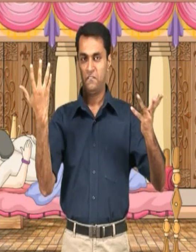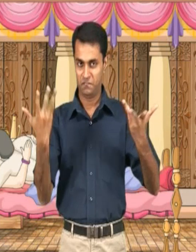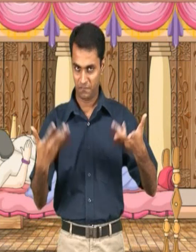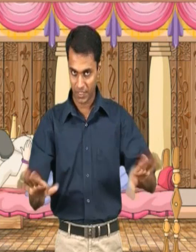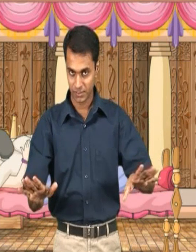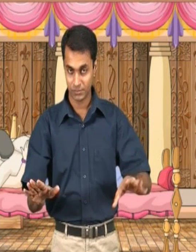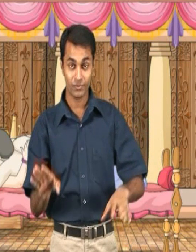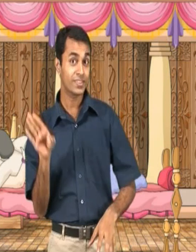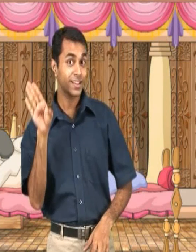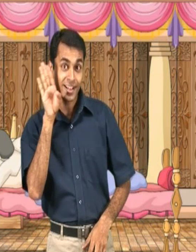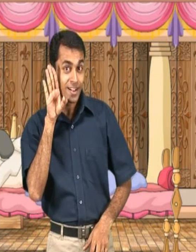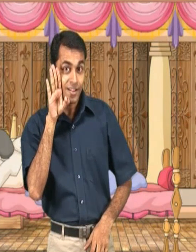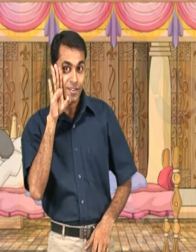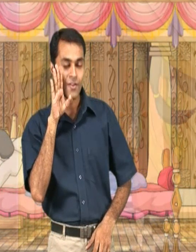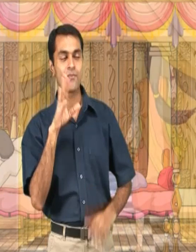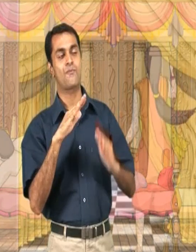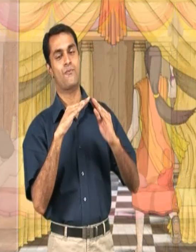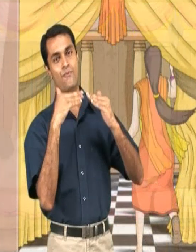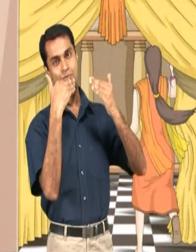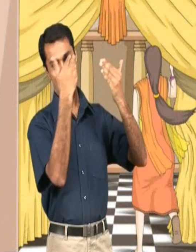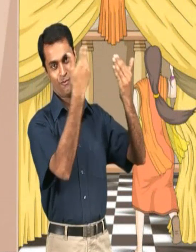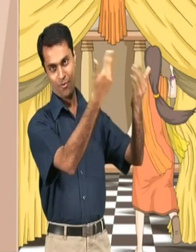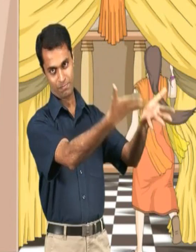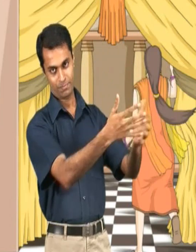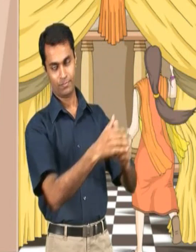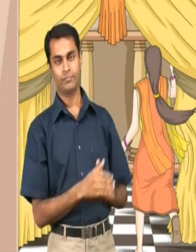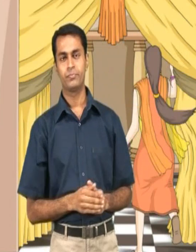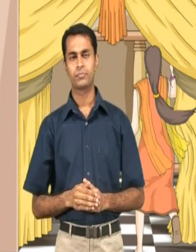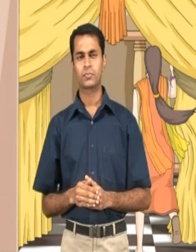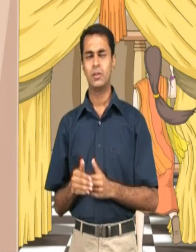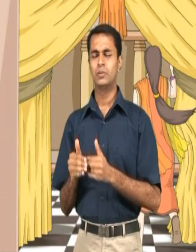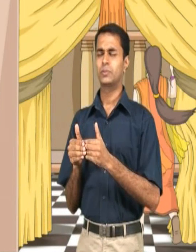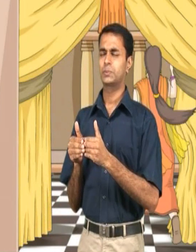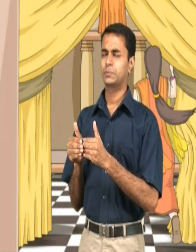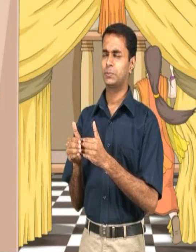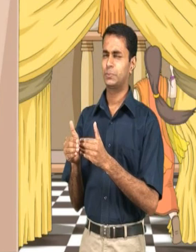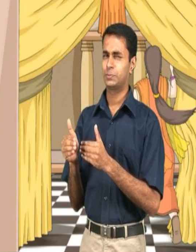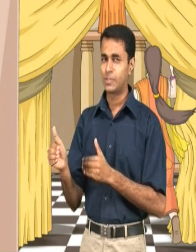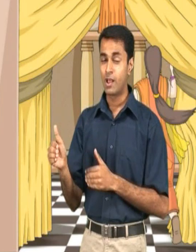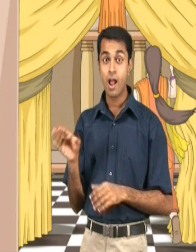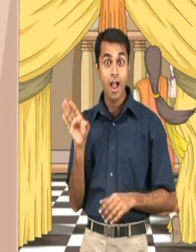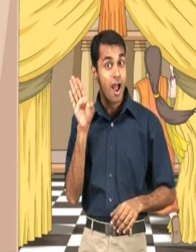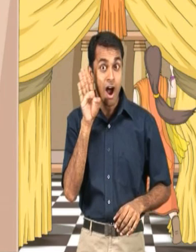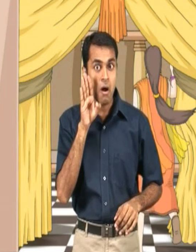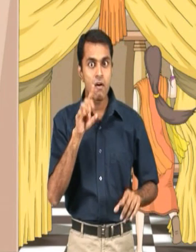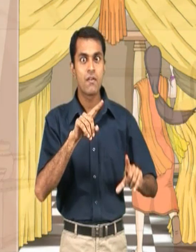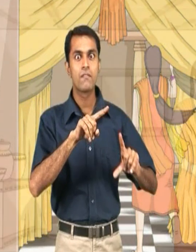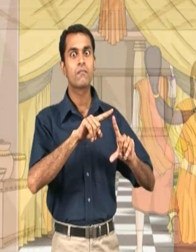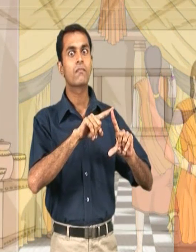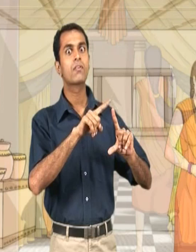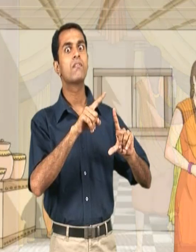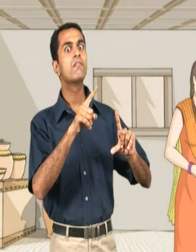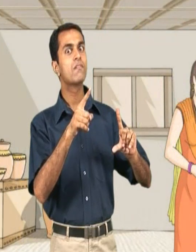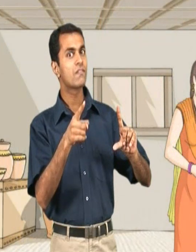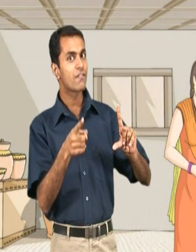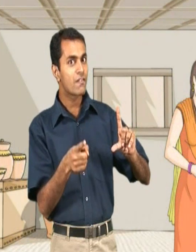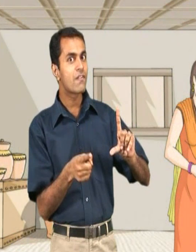(Now she had just purified herself from her uncleanness.) Then she returned home.